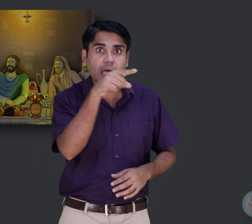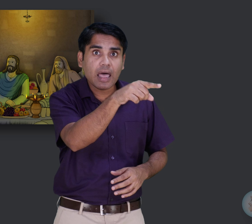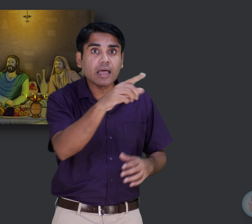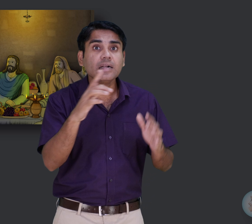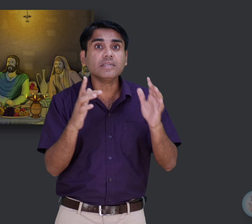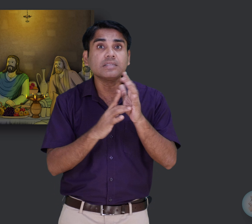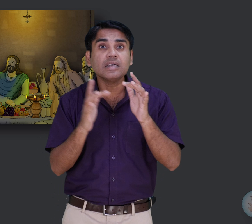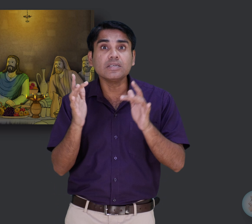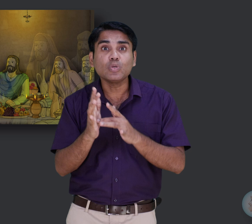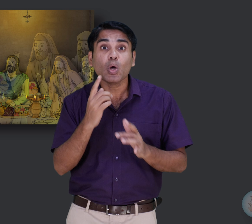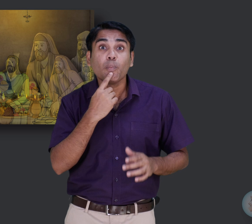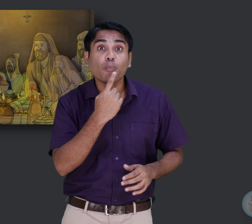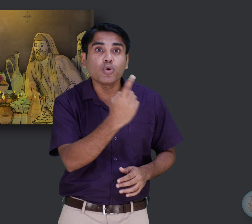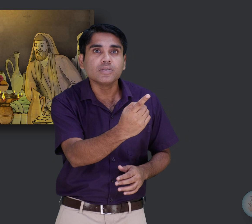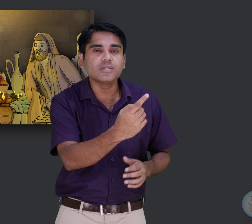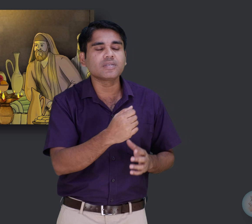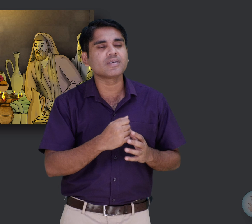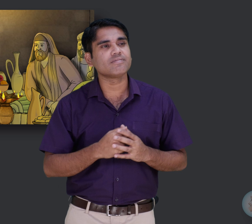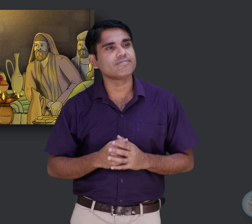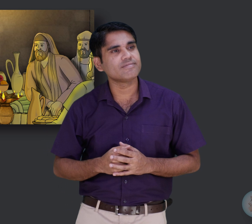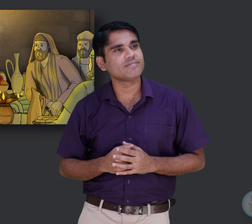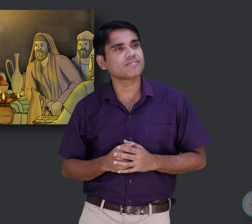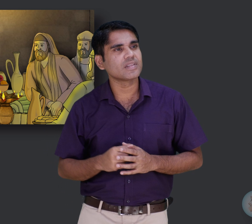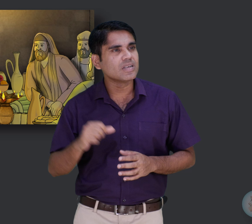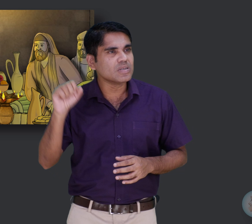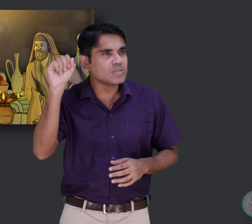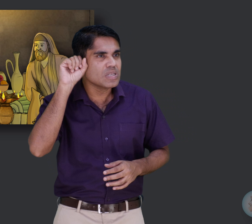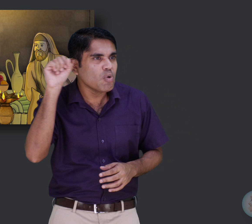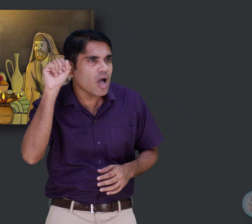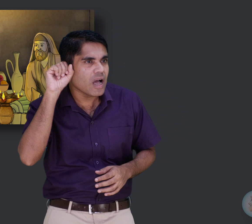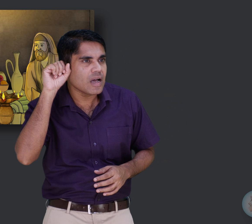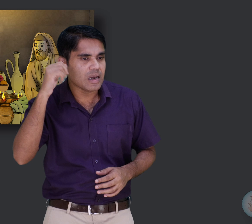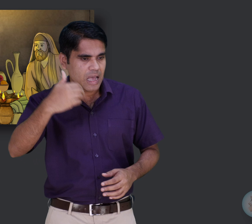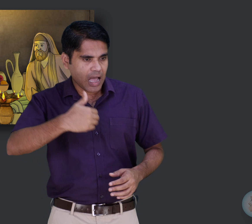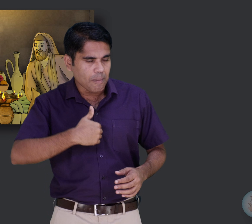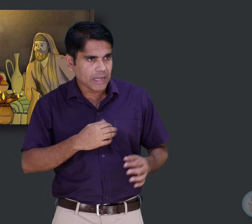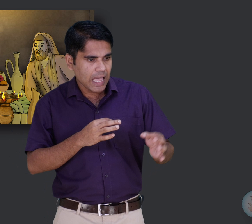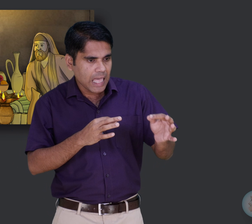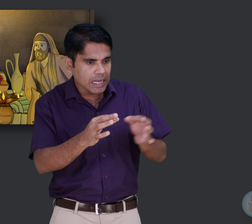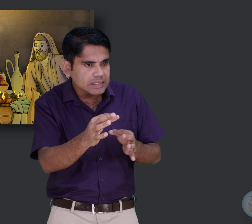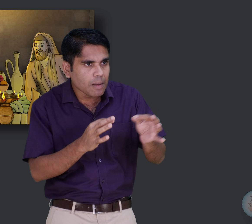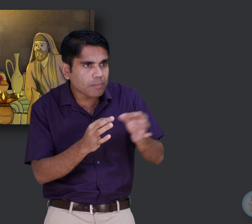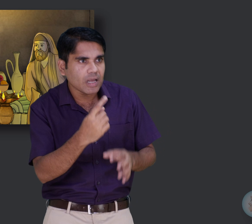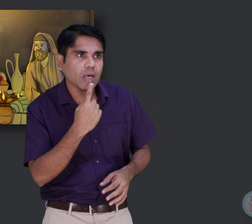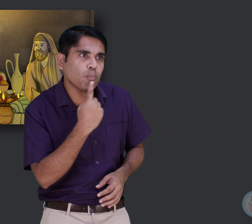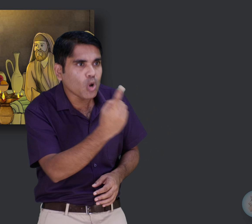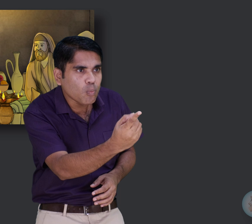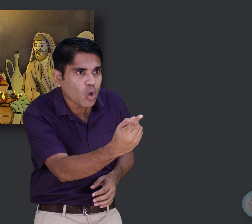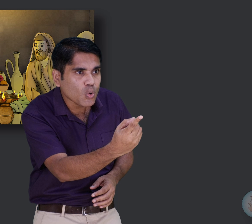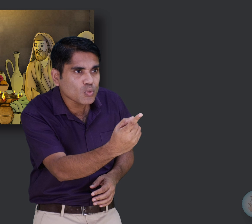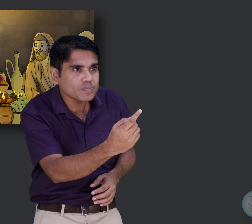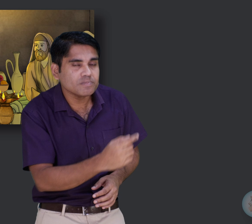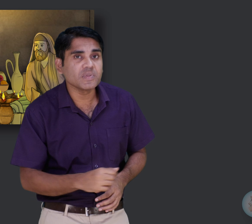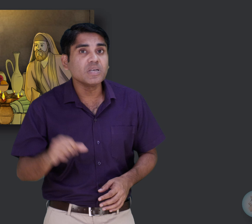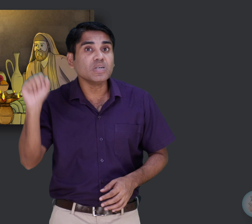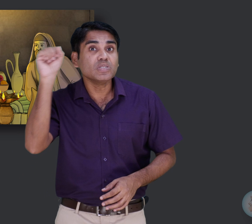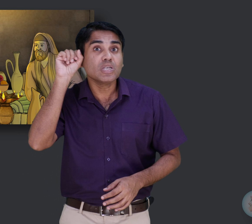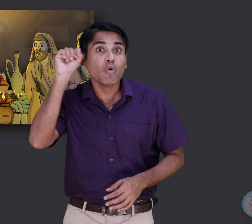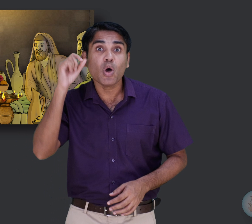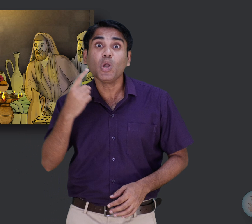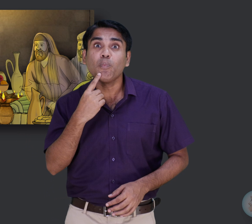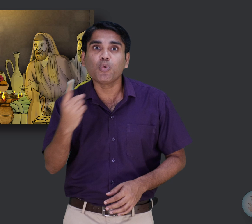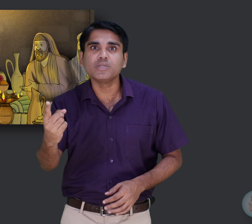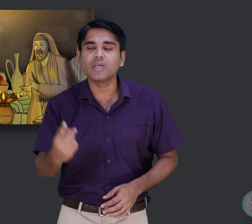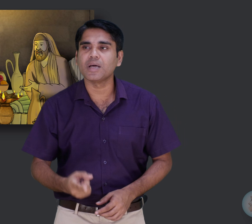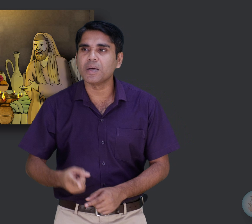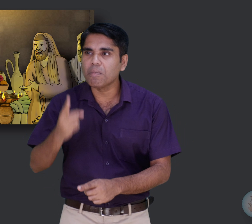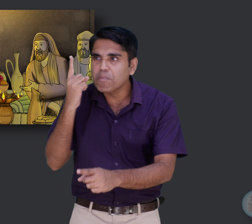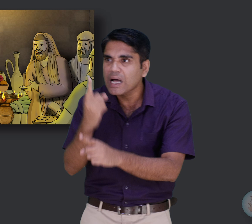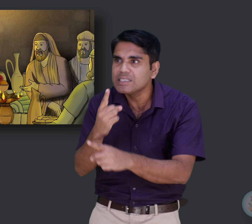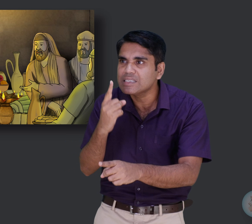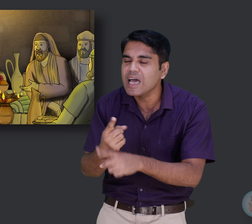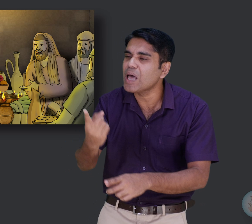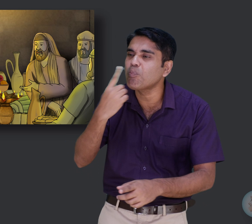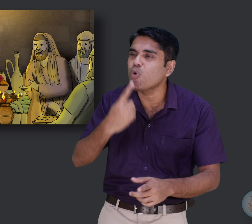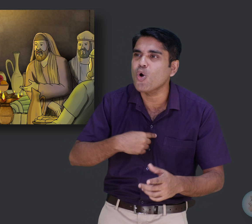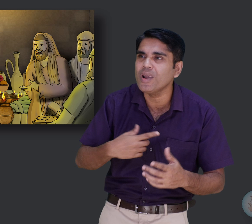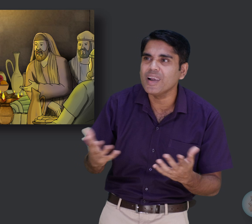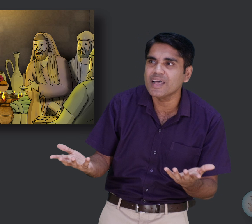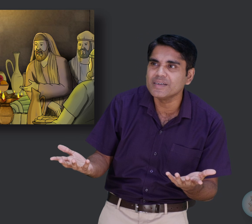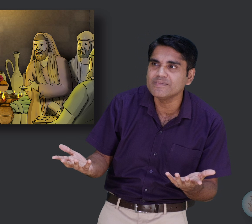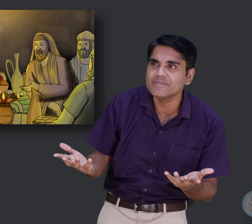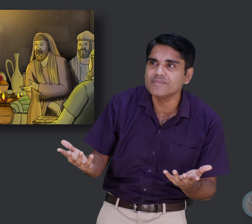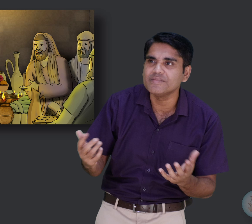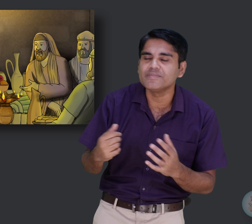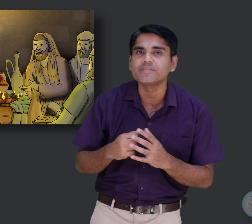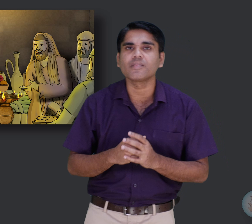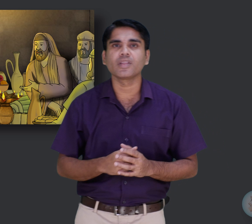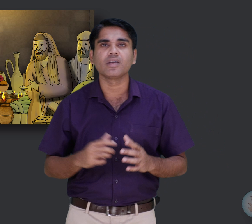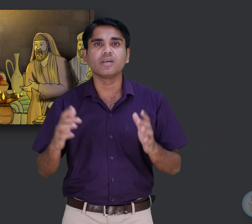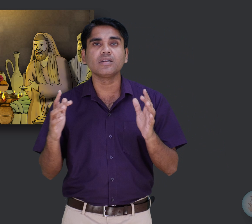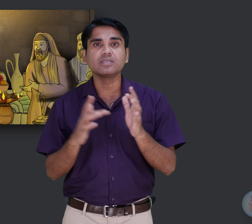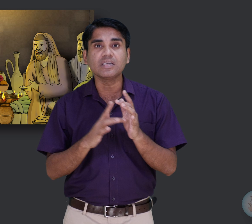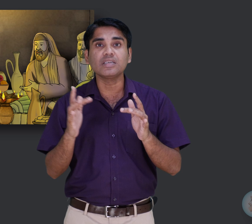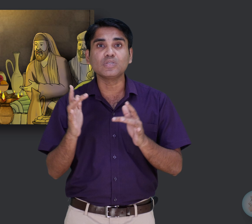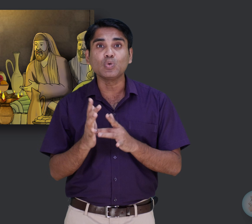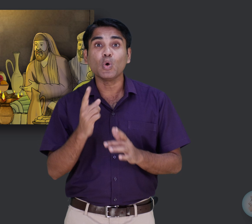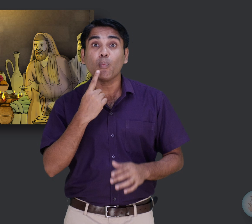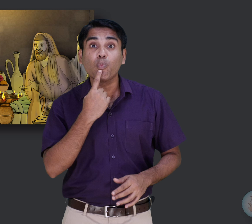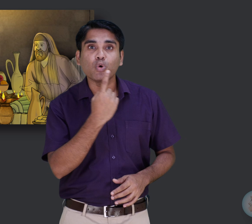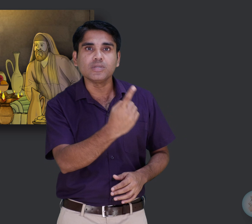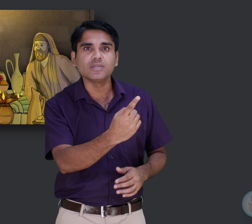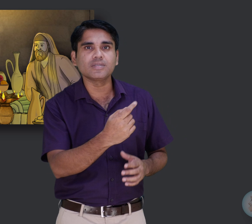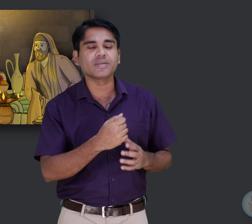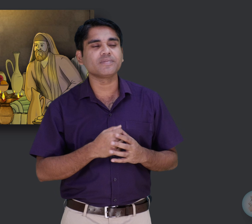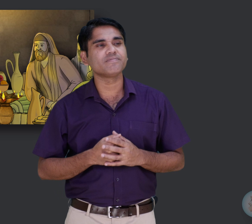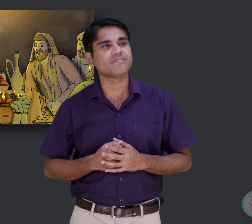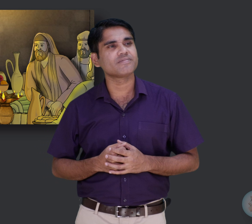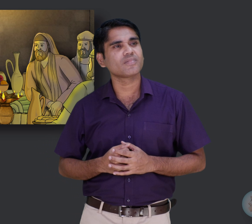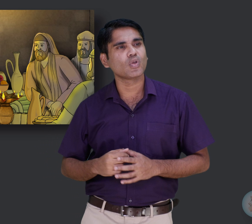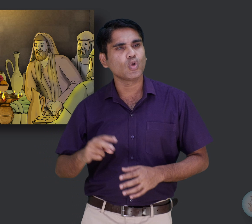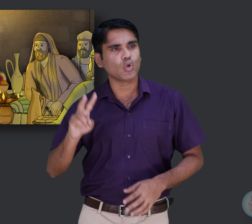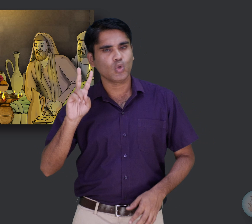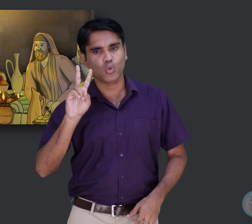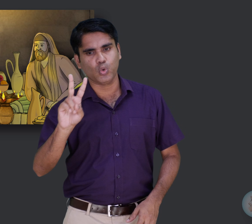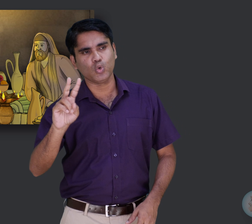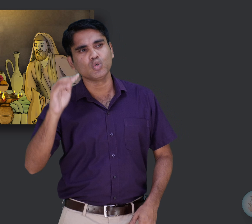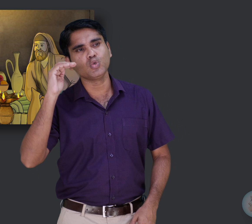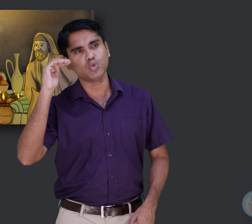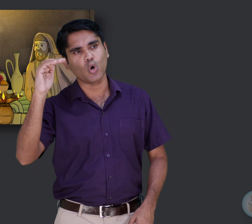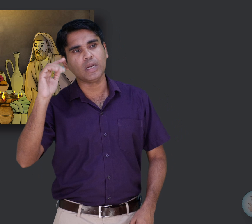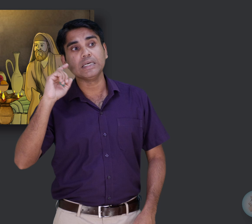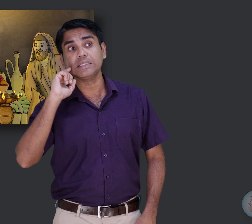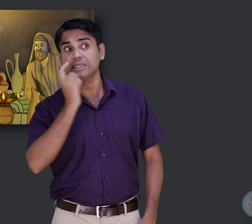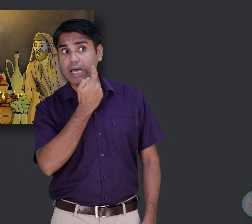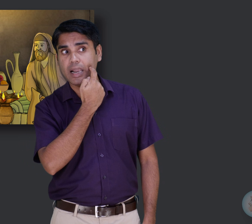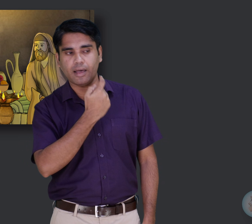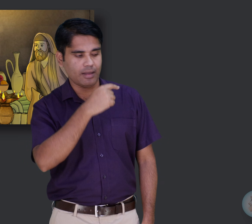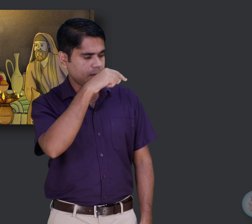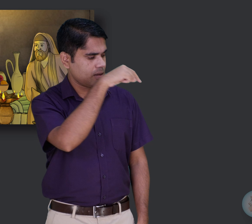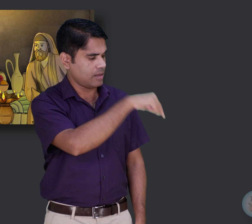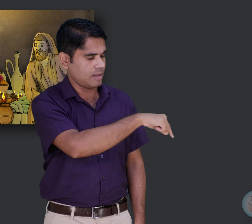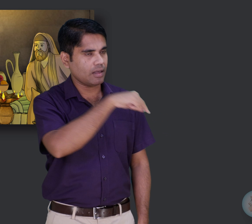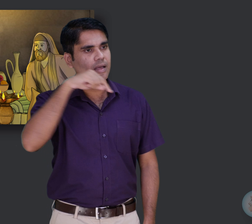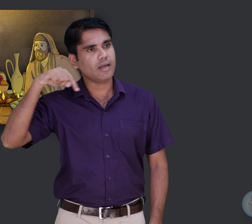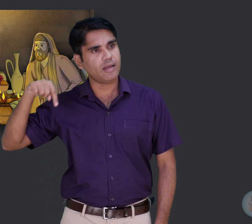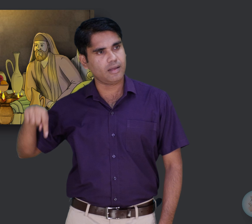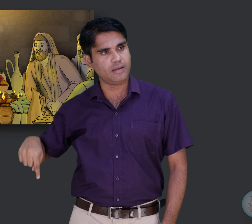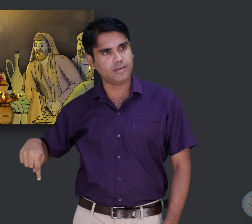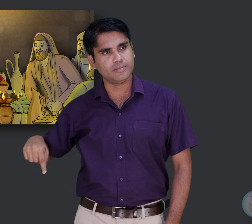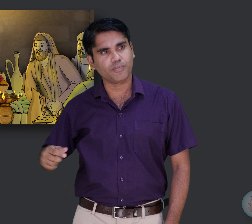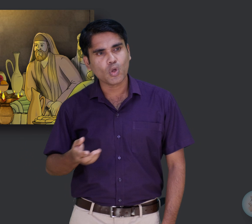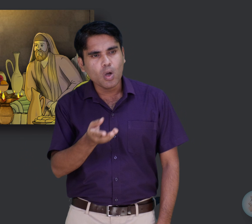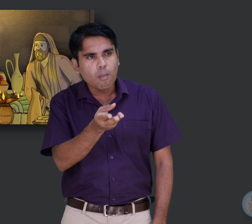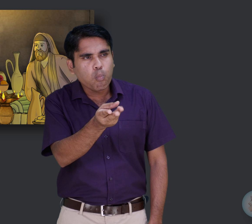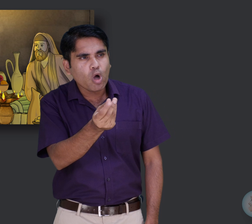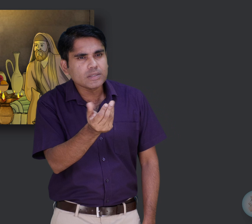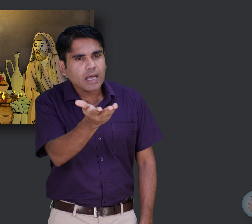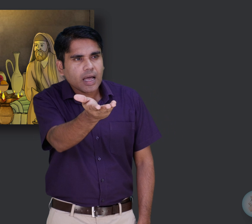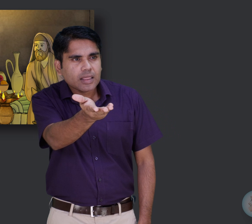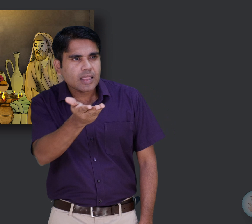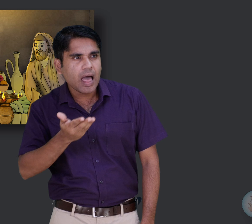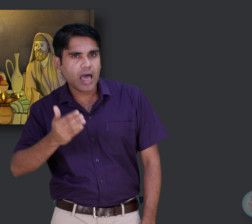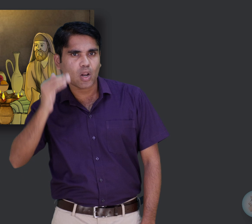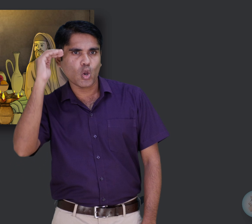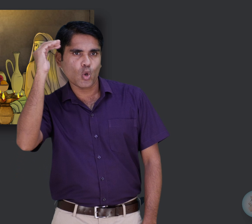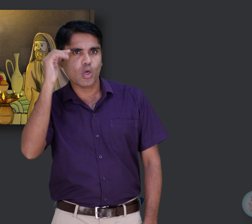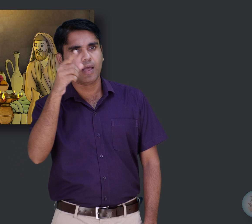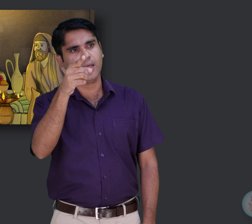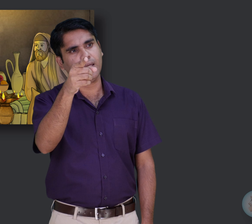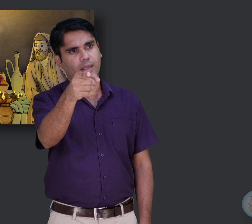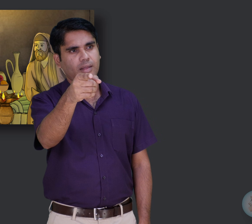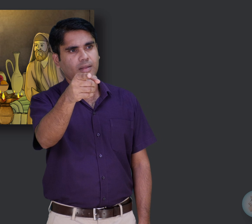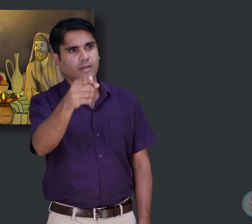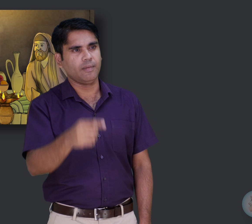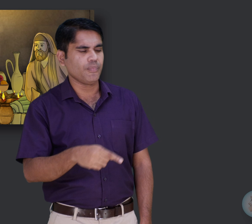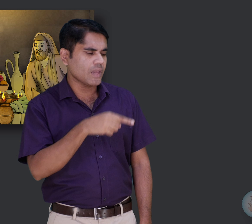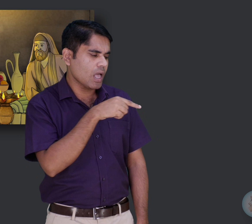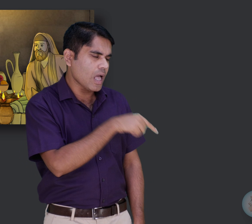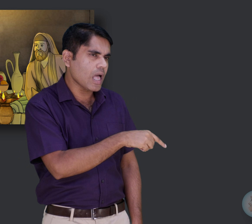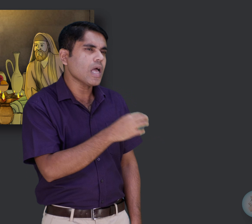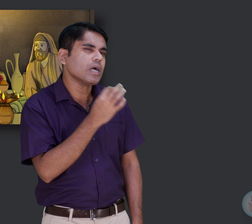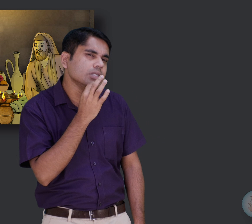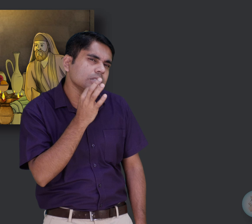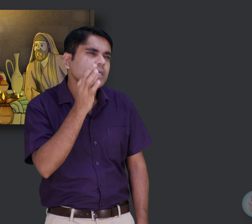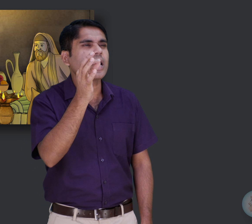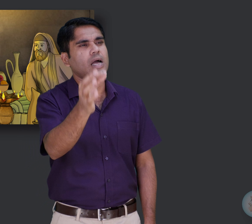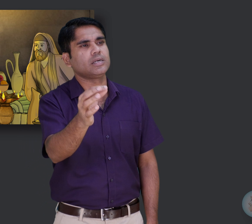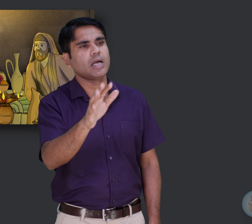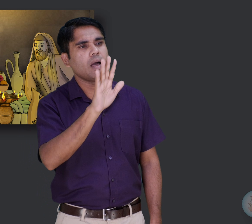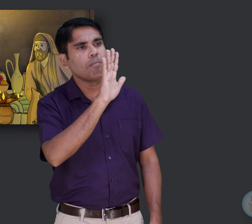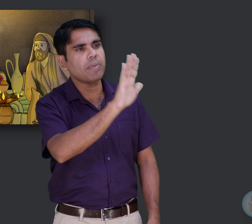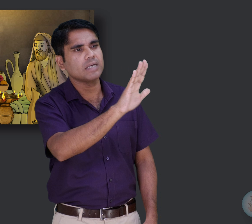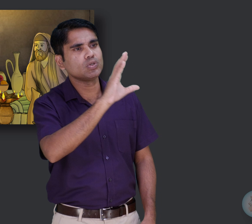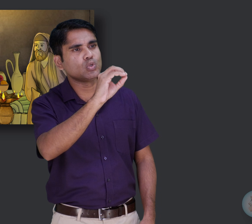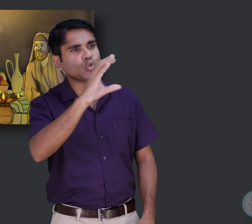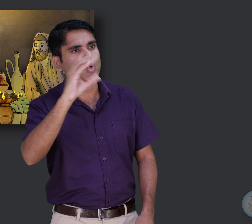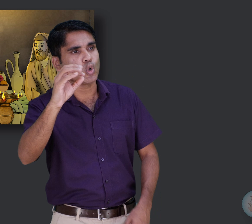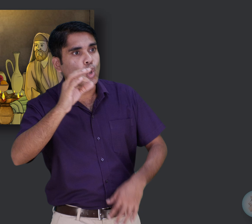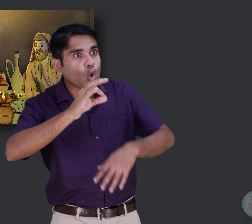But Jesus answered him, “Simon, I have something to tell you.” “Tell me, Teacher,” he said.